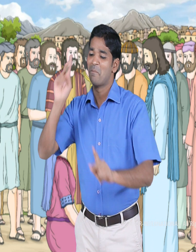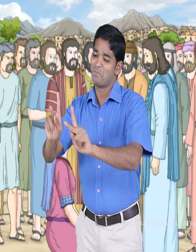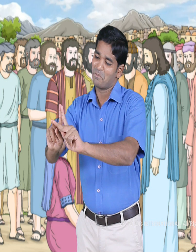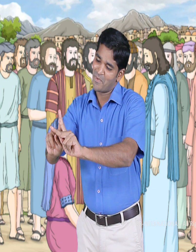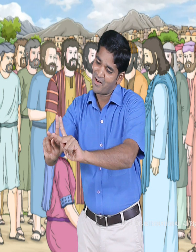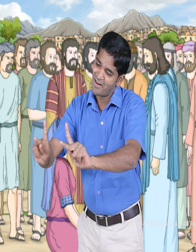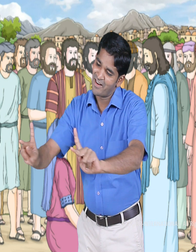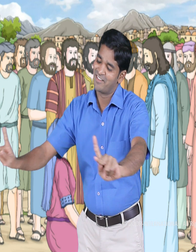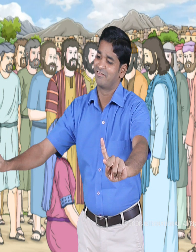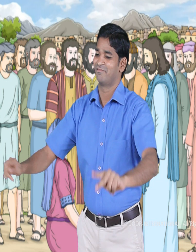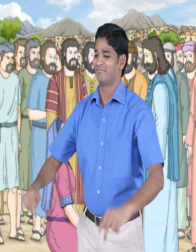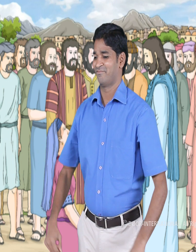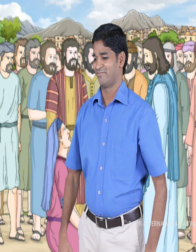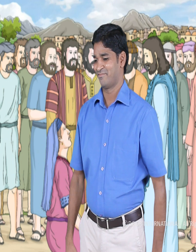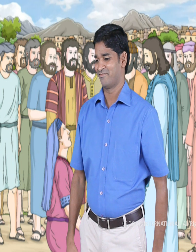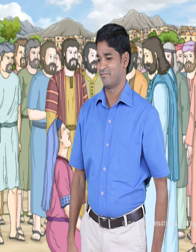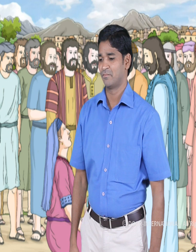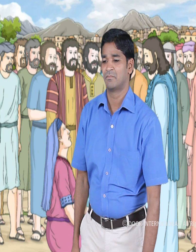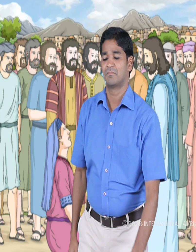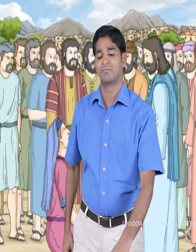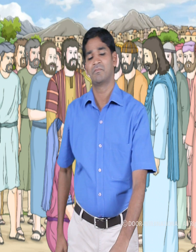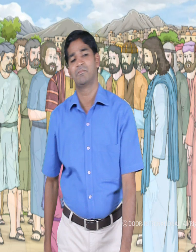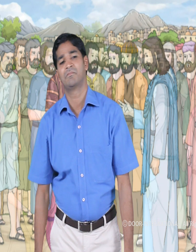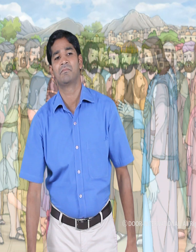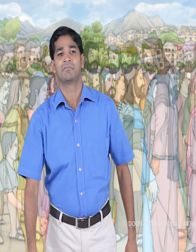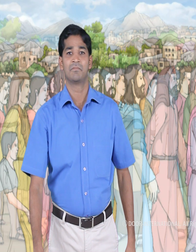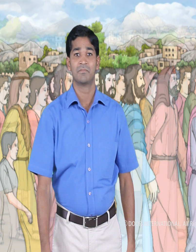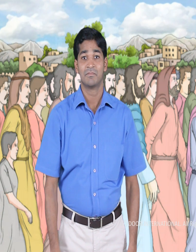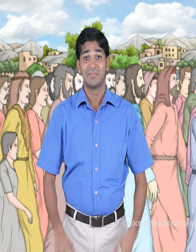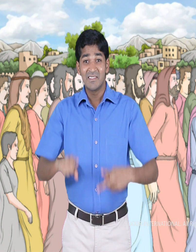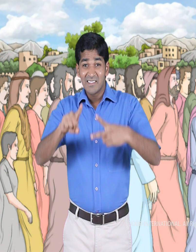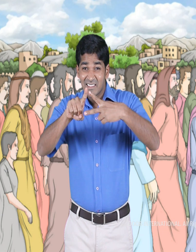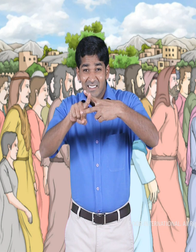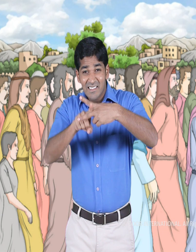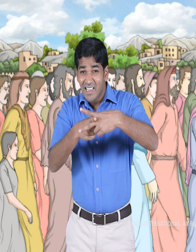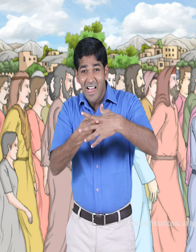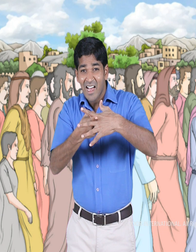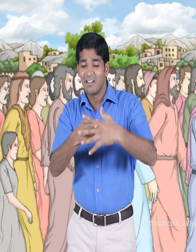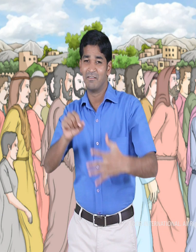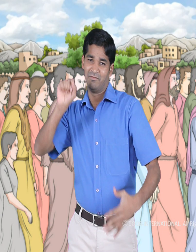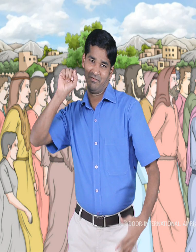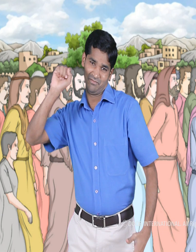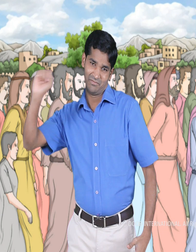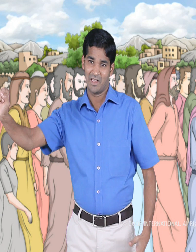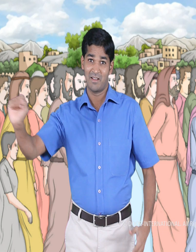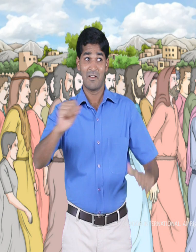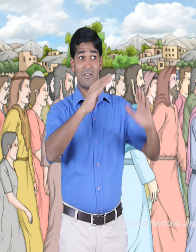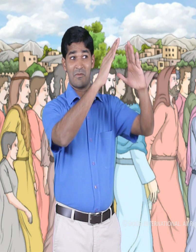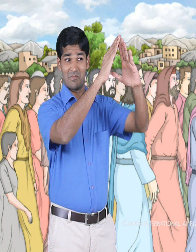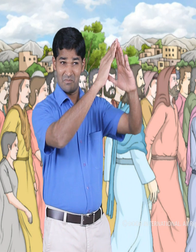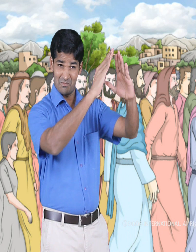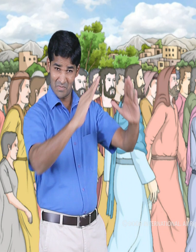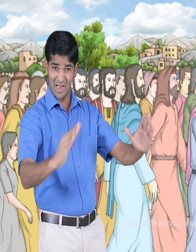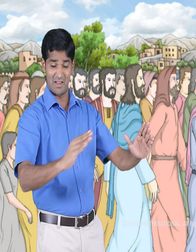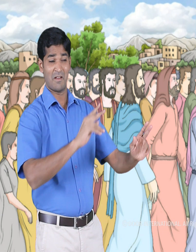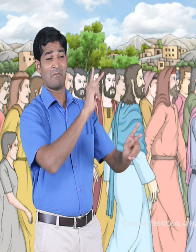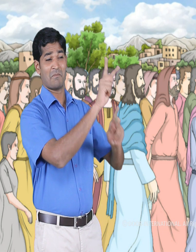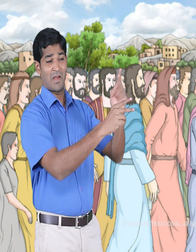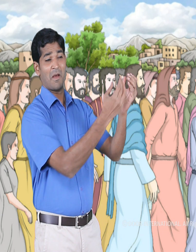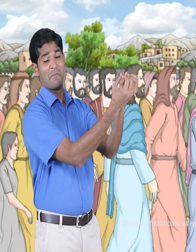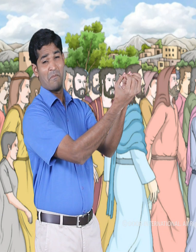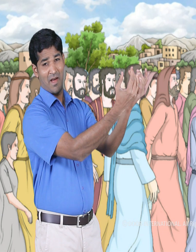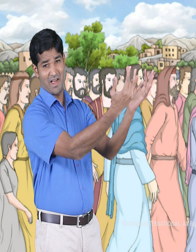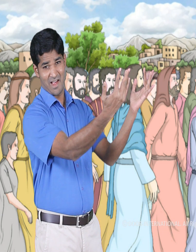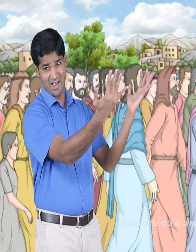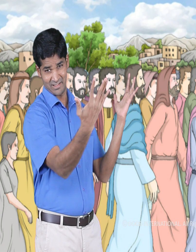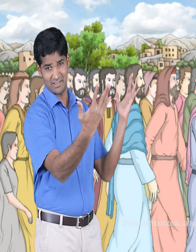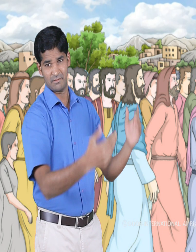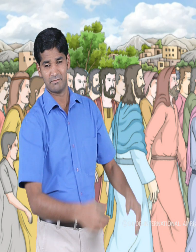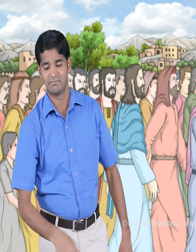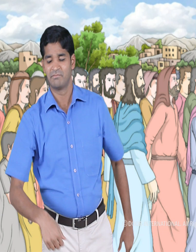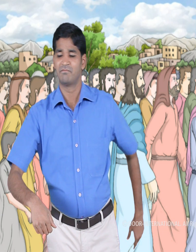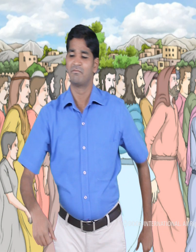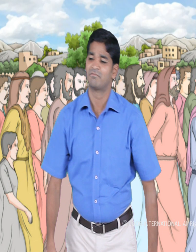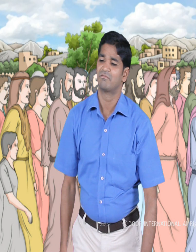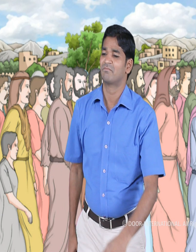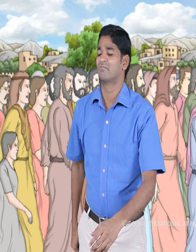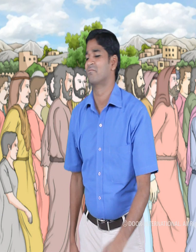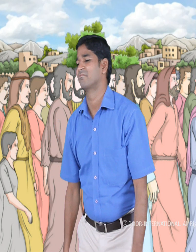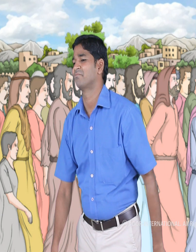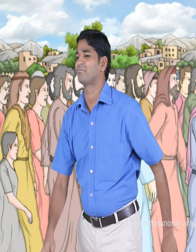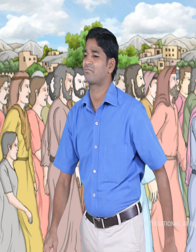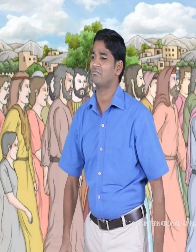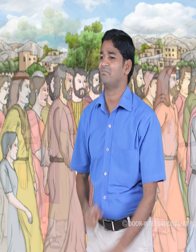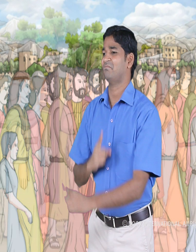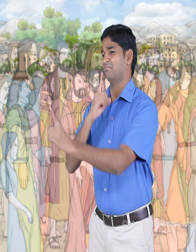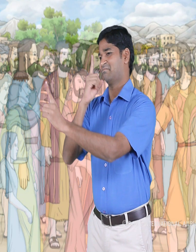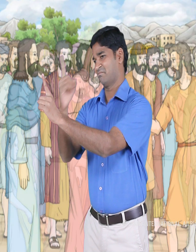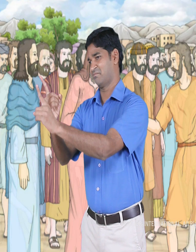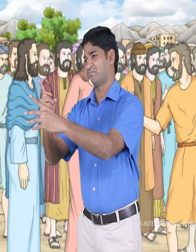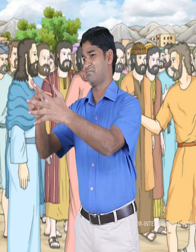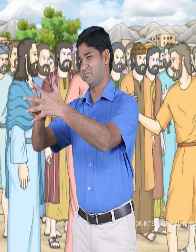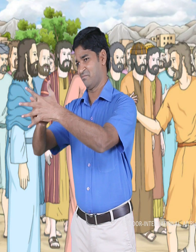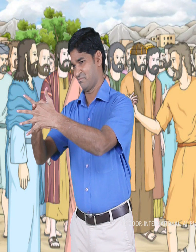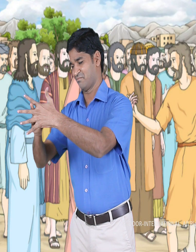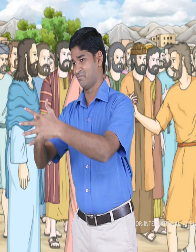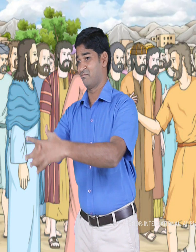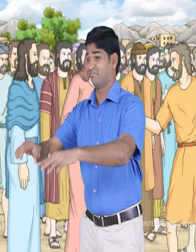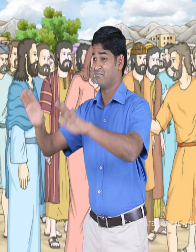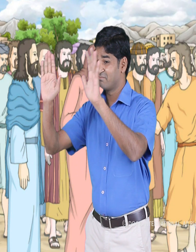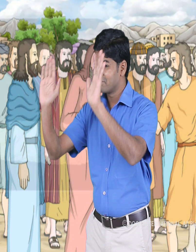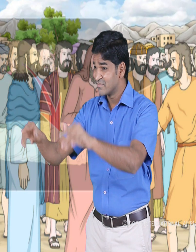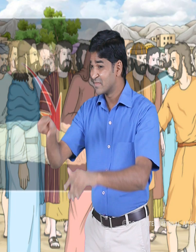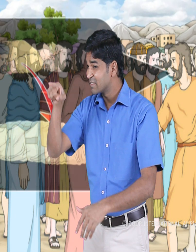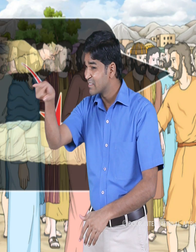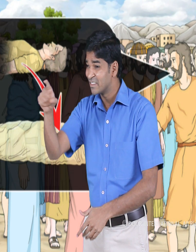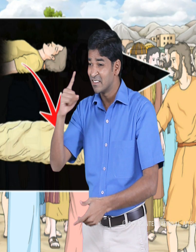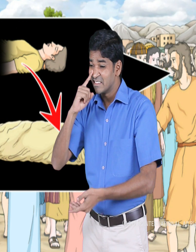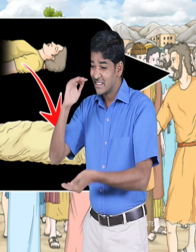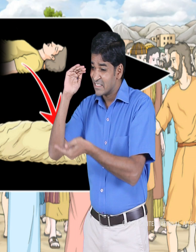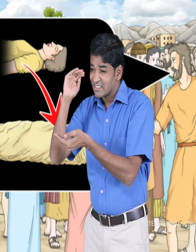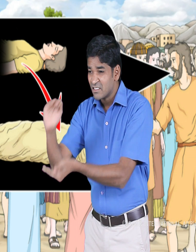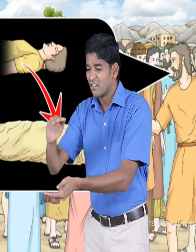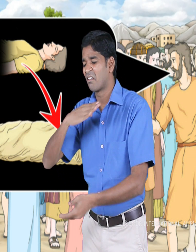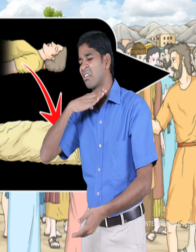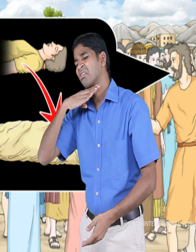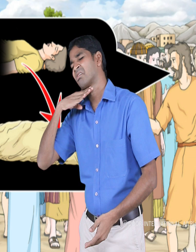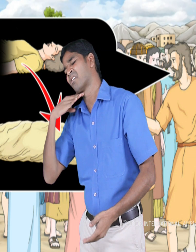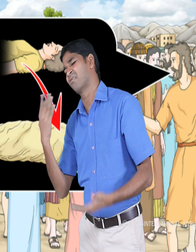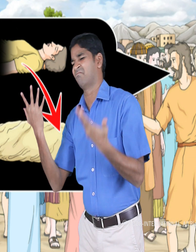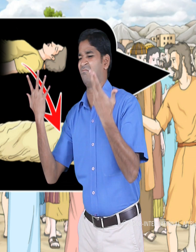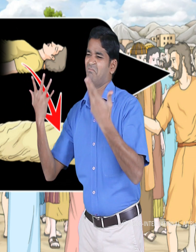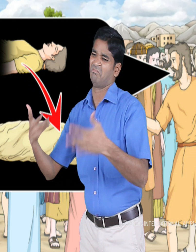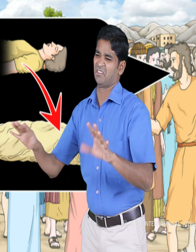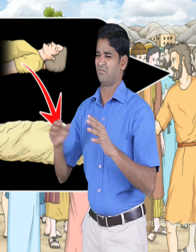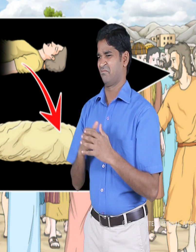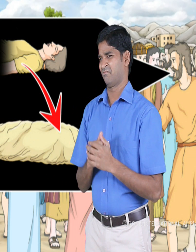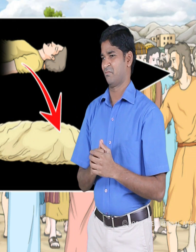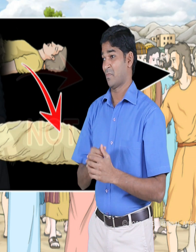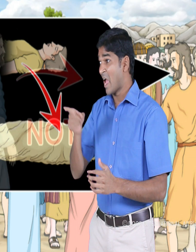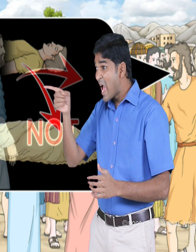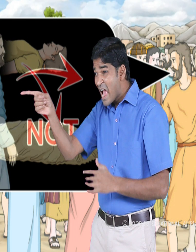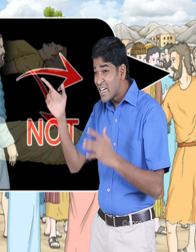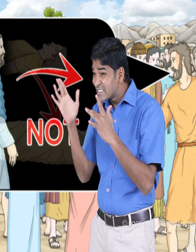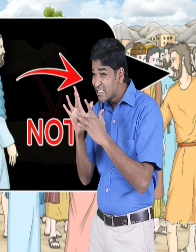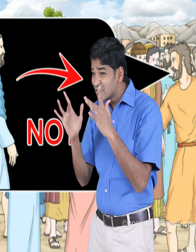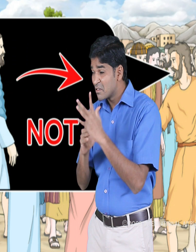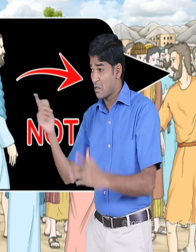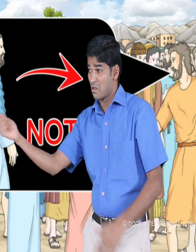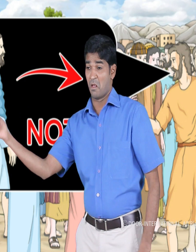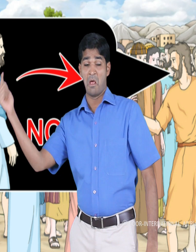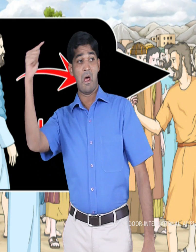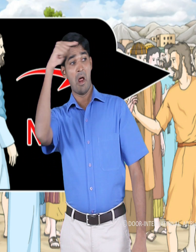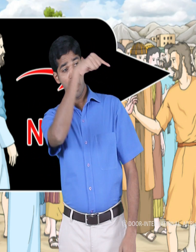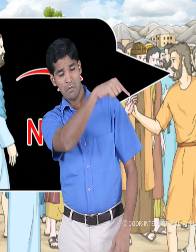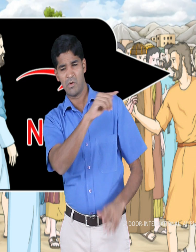While He was still speaking, messengers from the house of Jairus arrived and said, “Your daughter is dead;